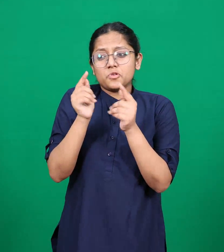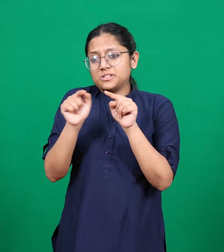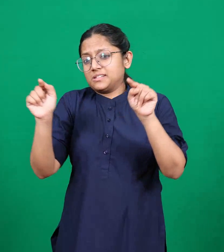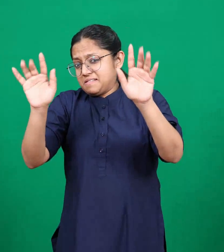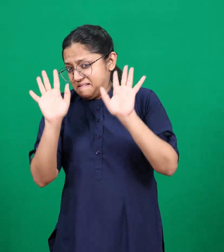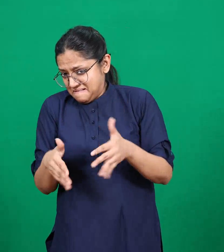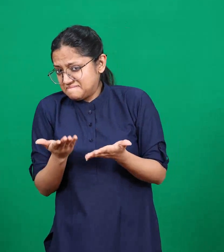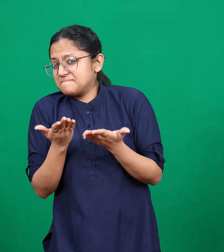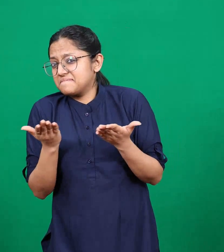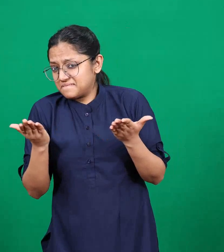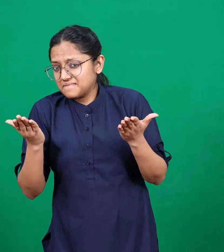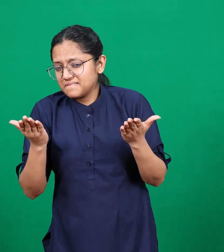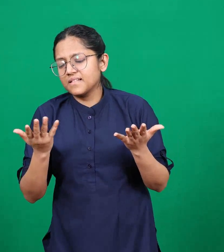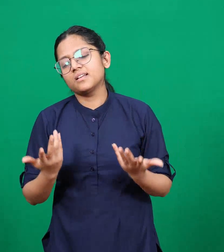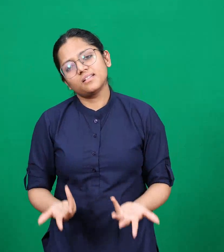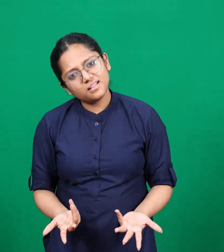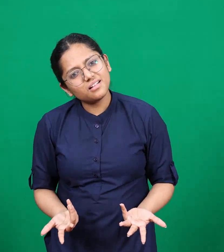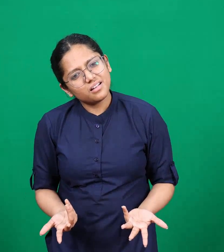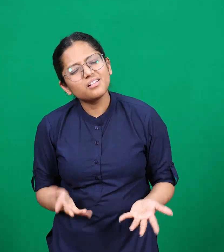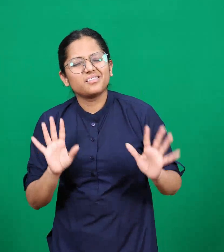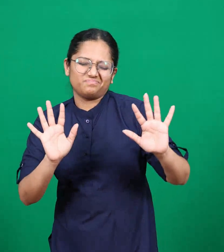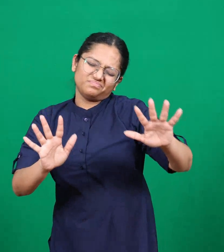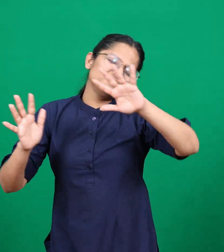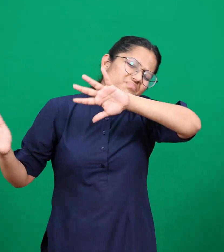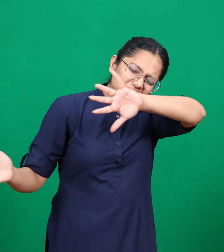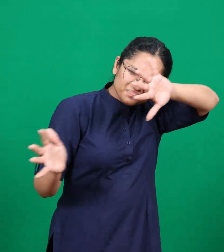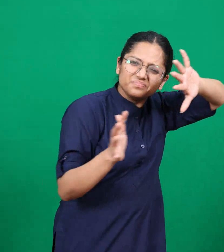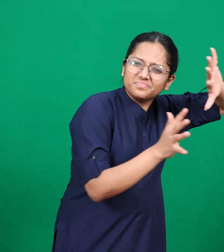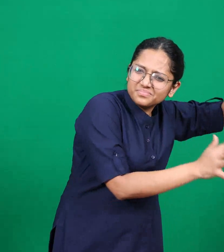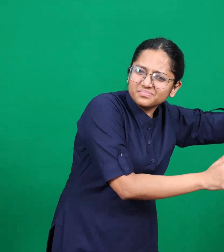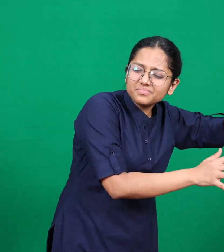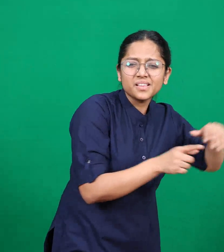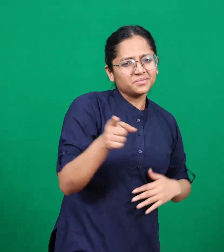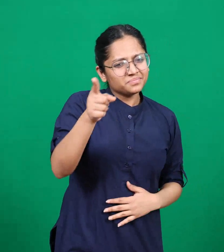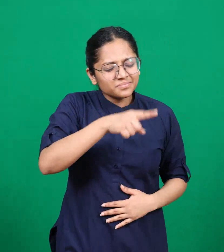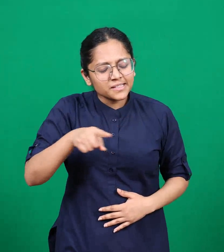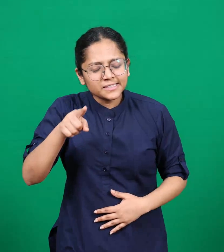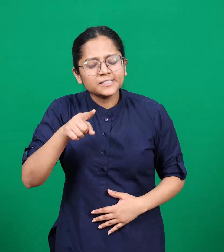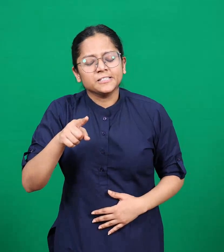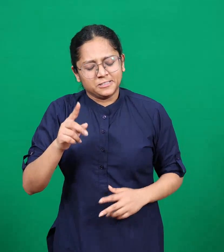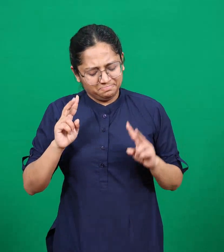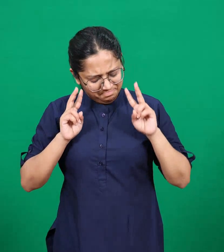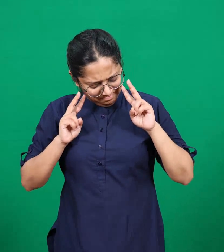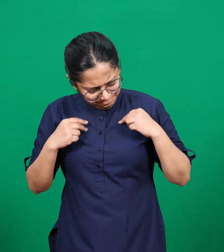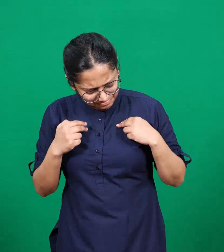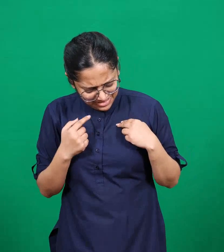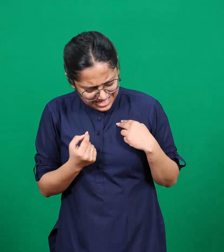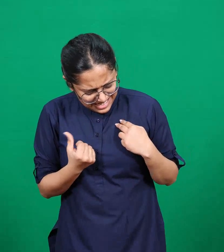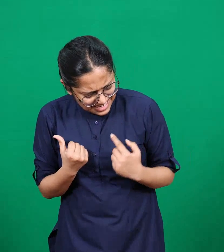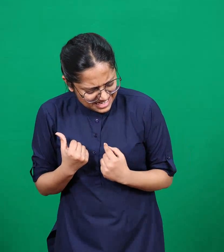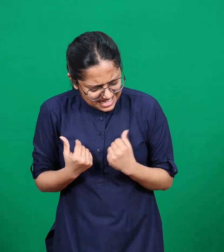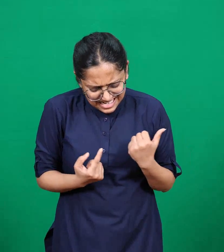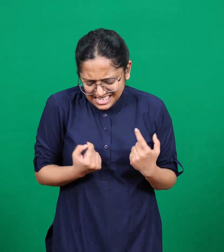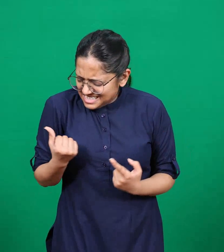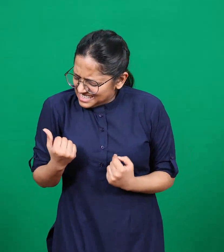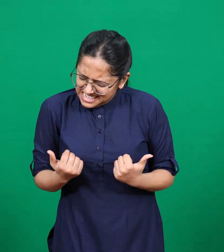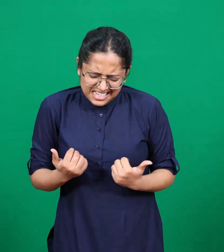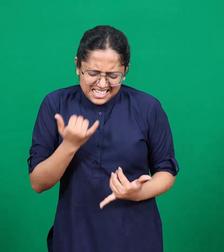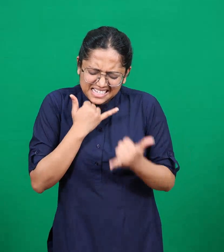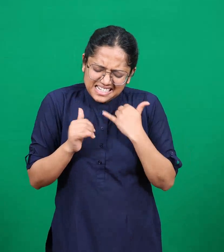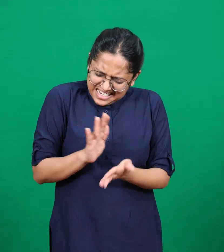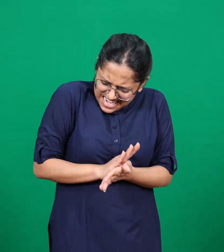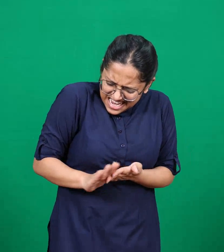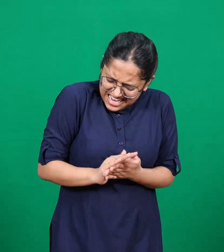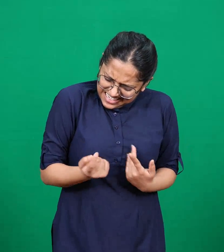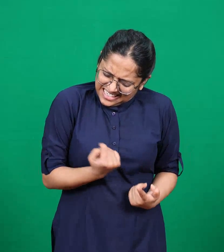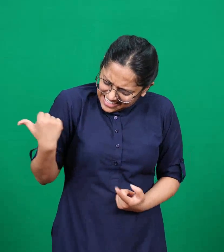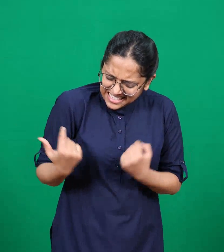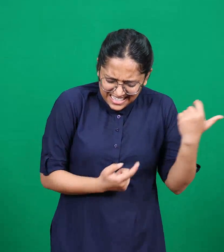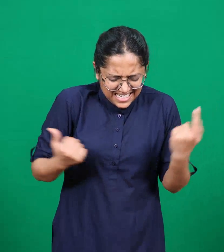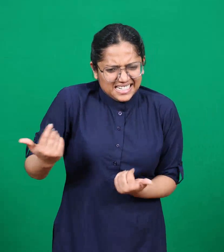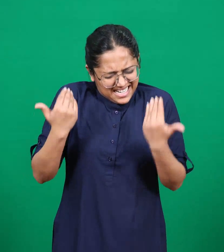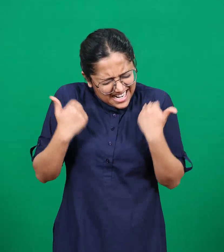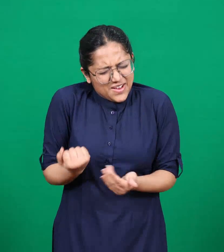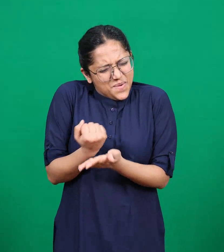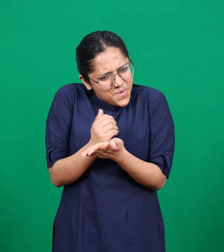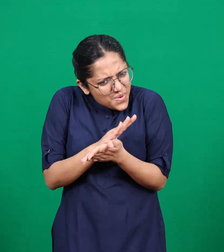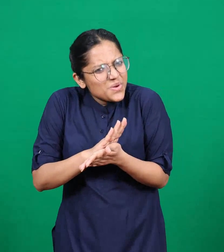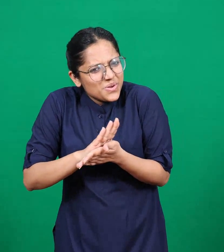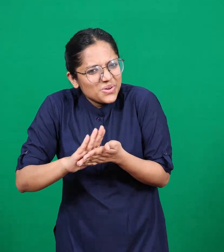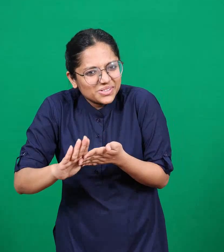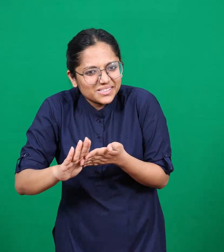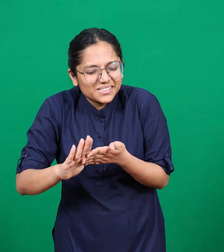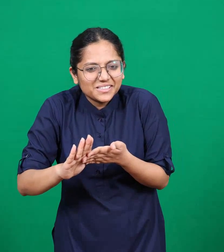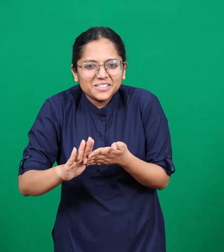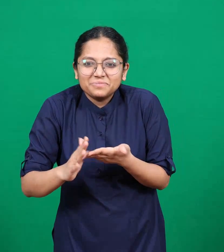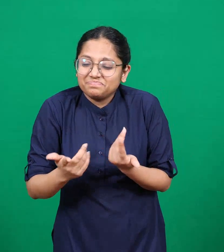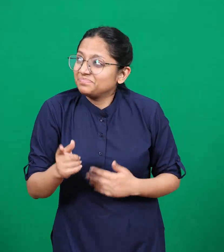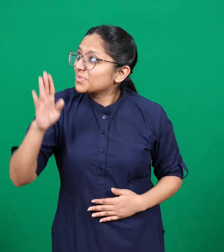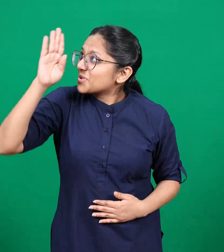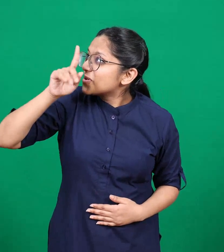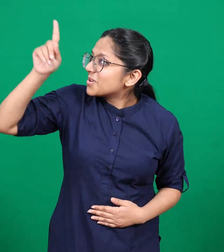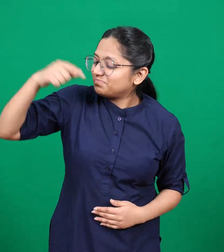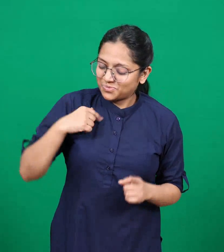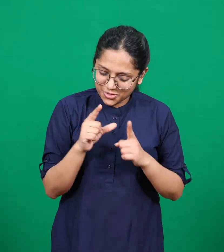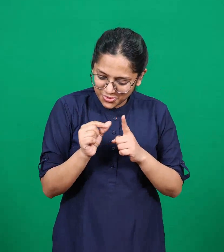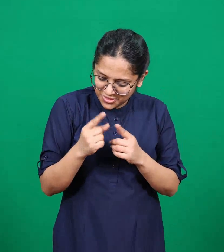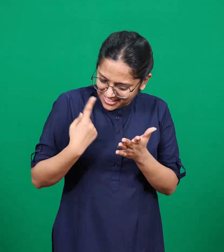And that is what some of you were.